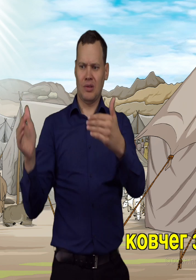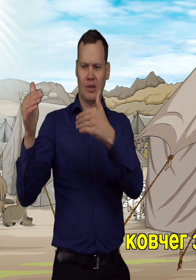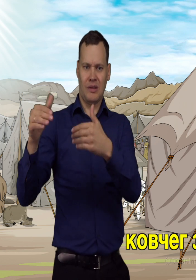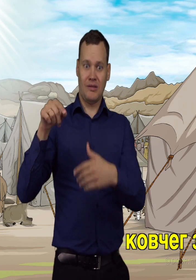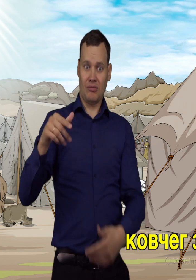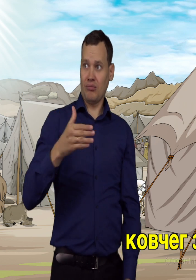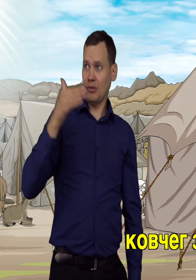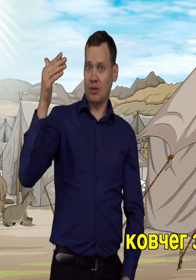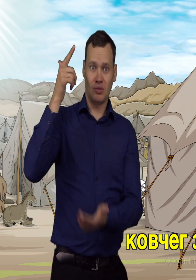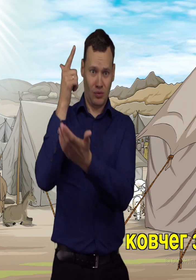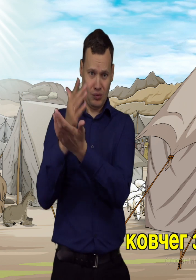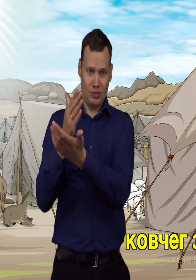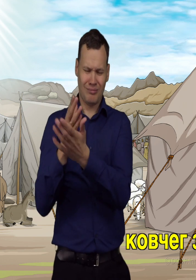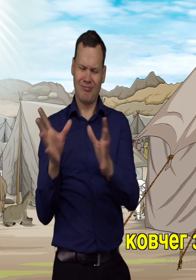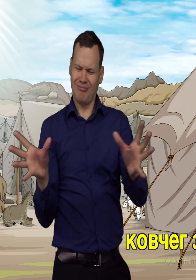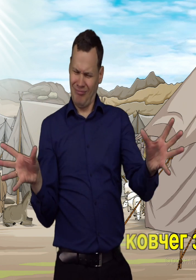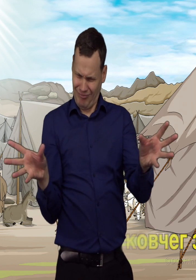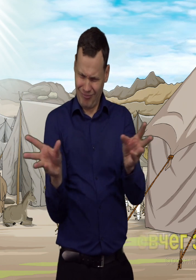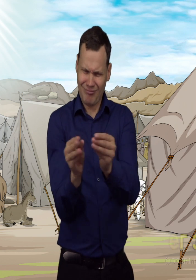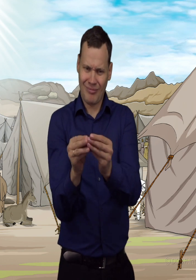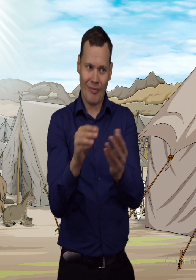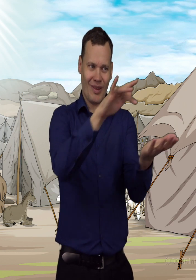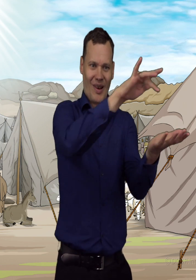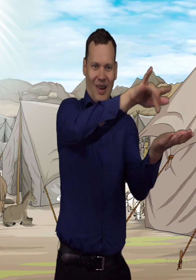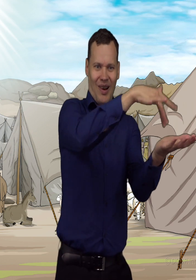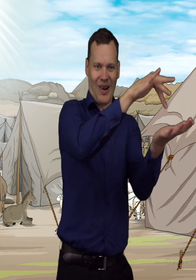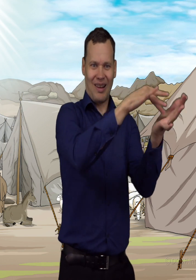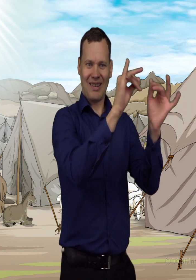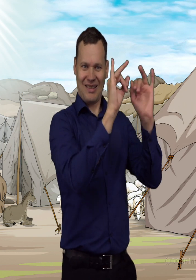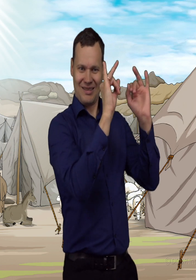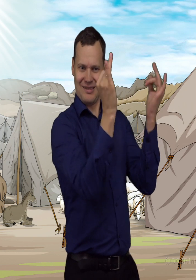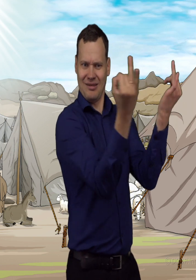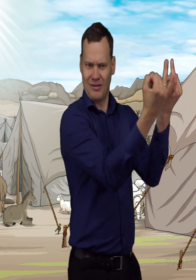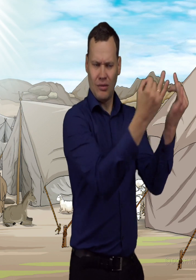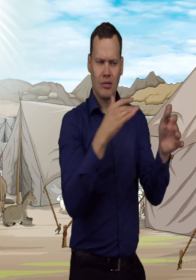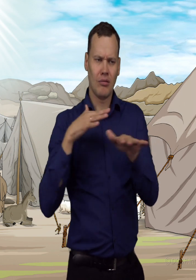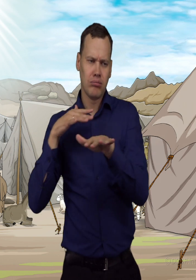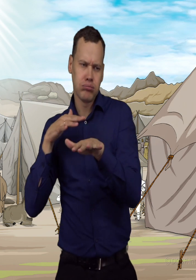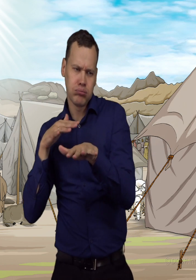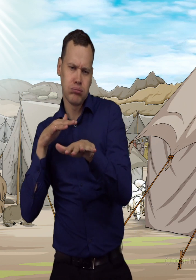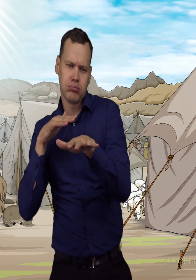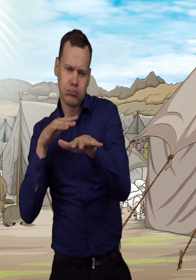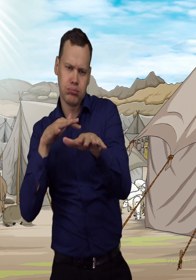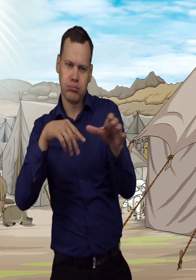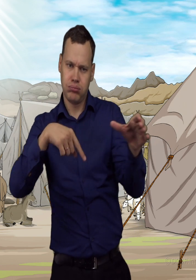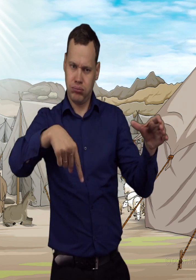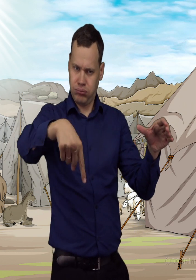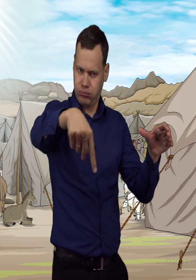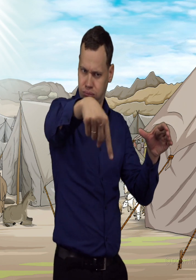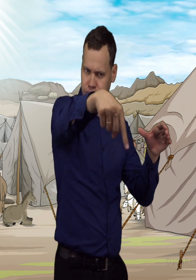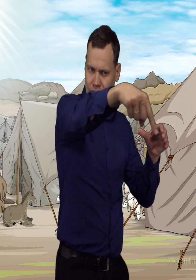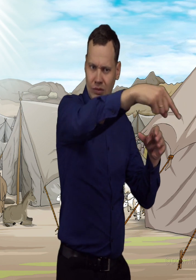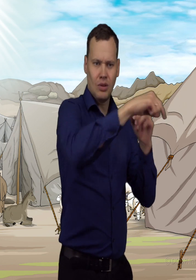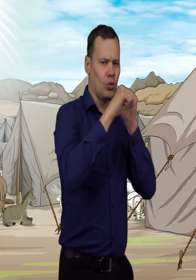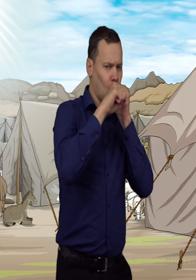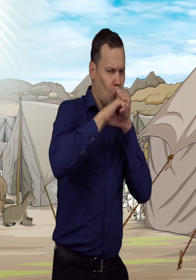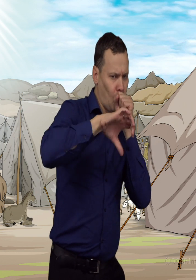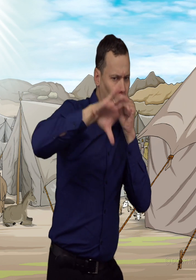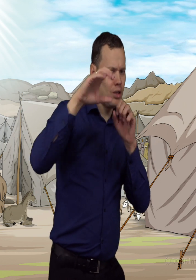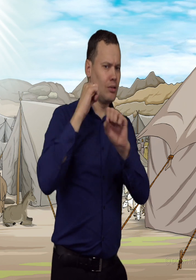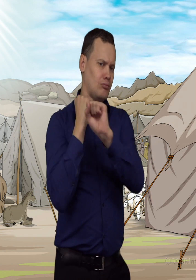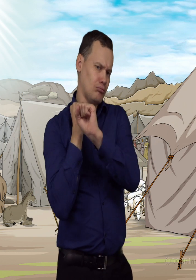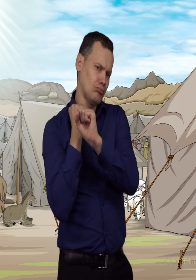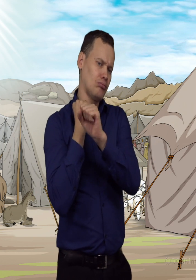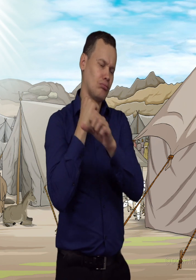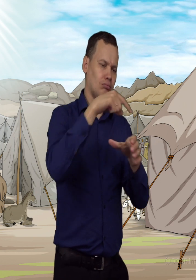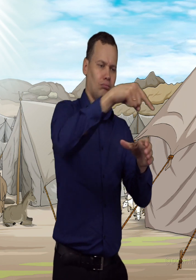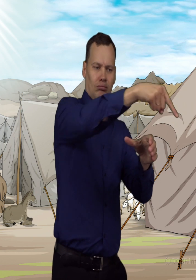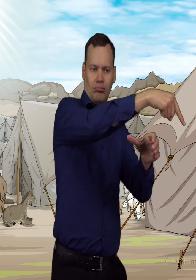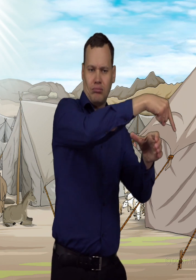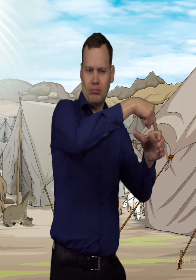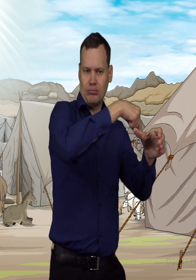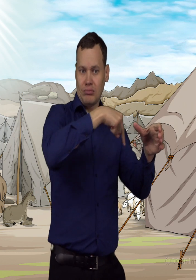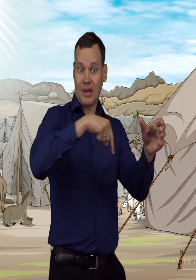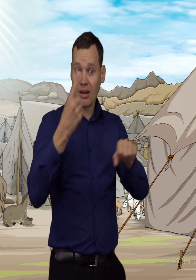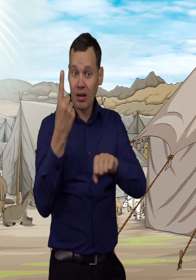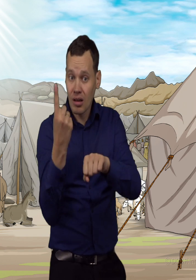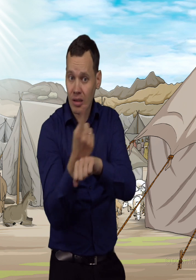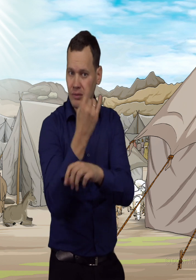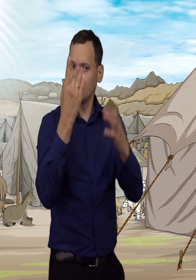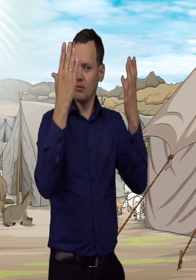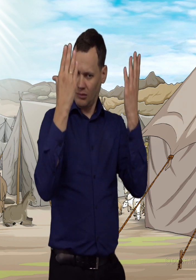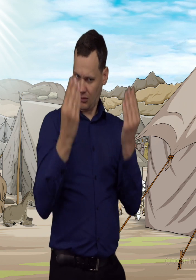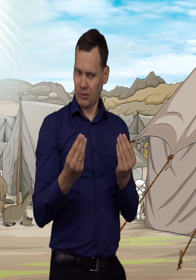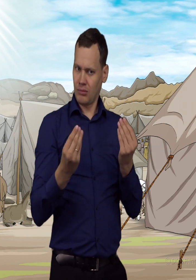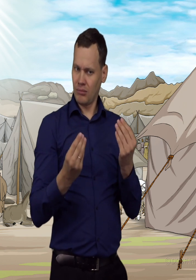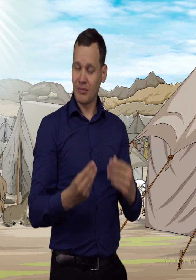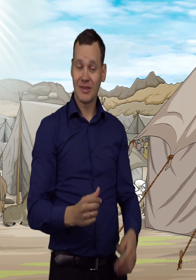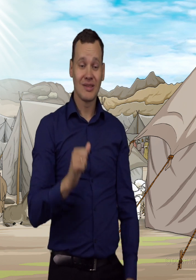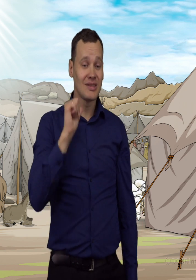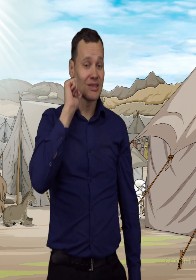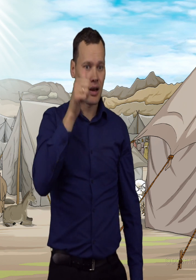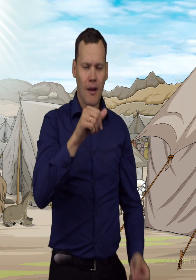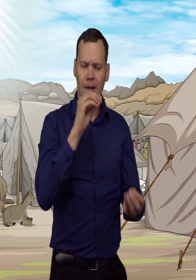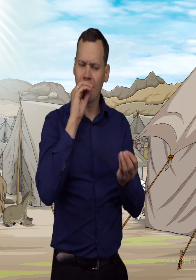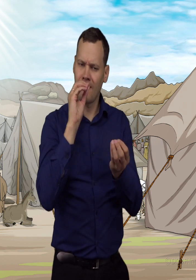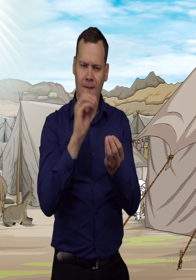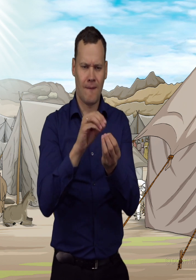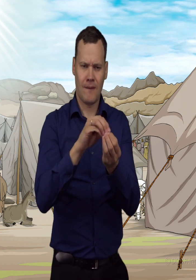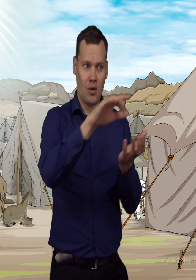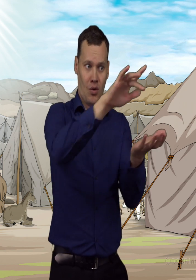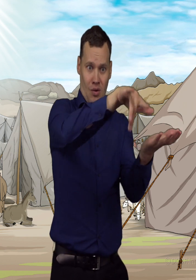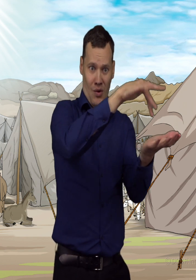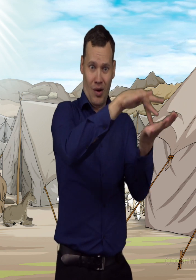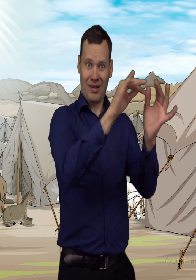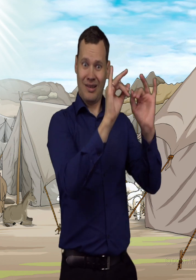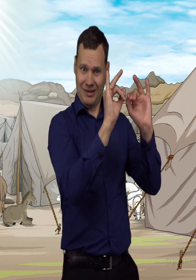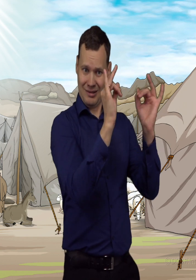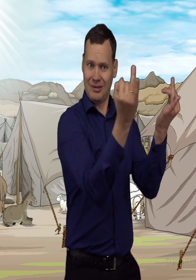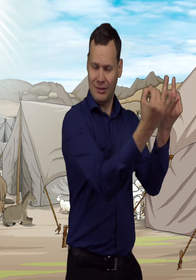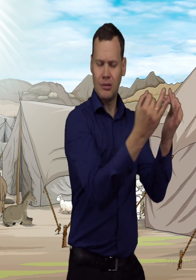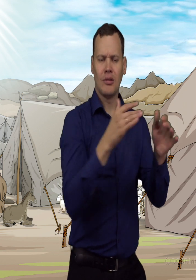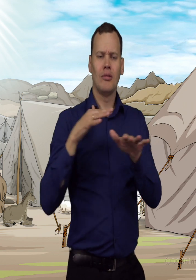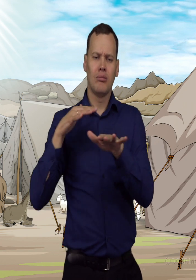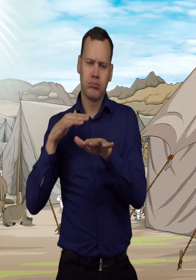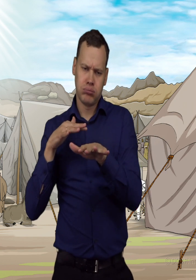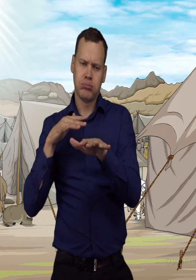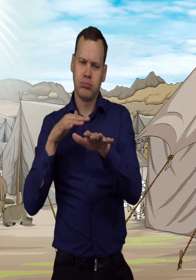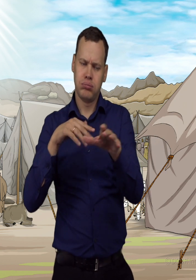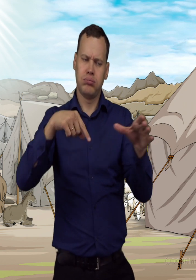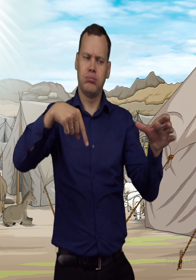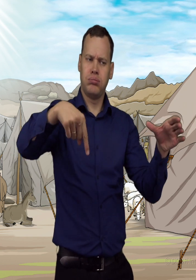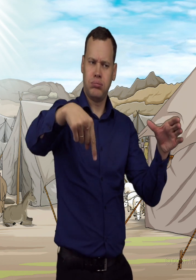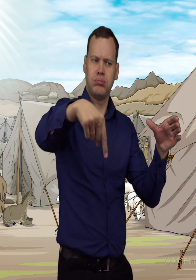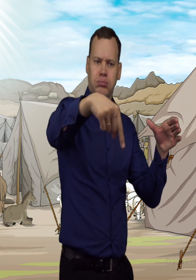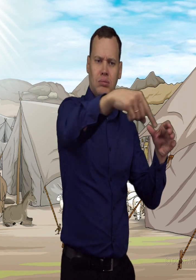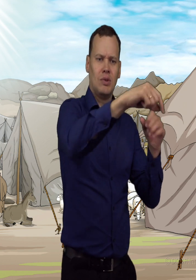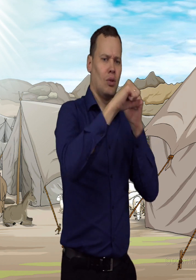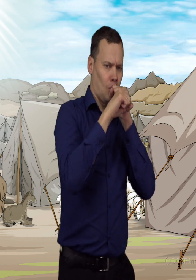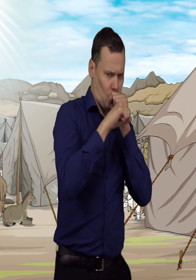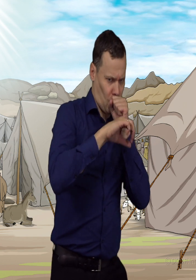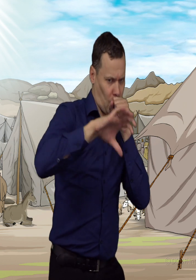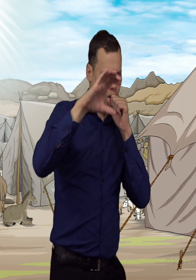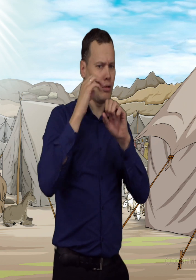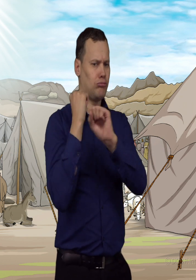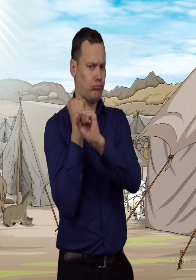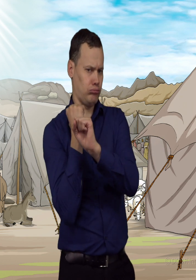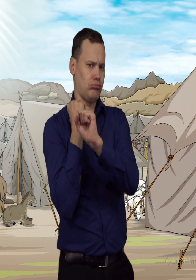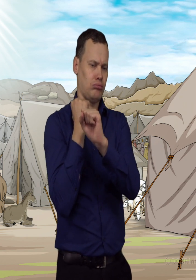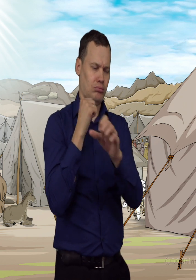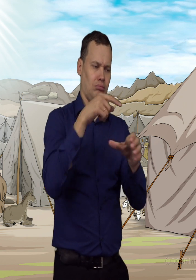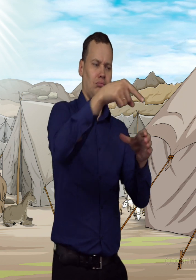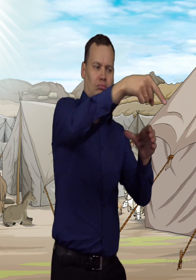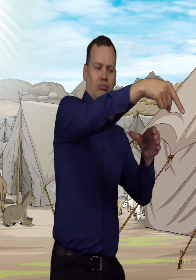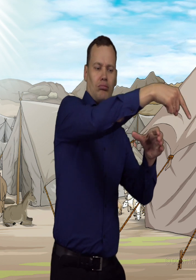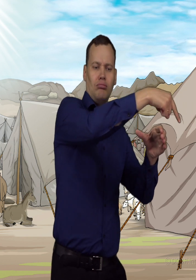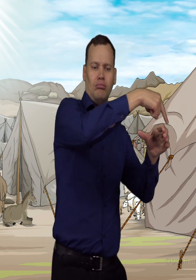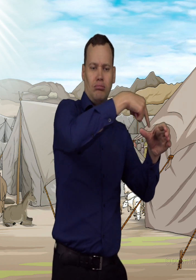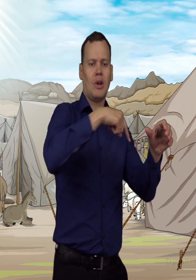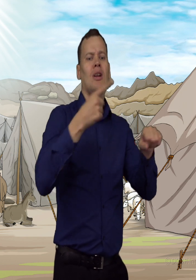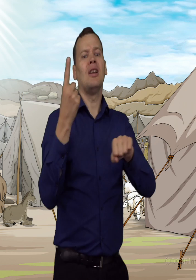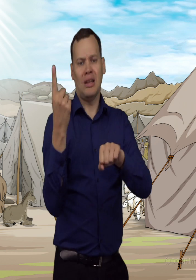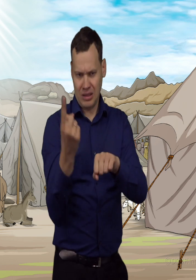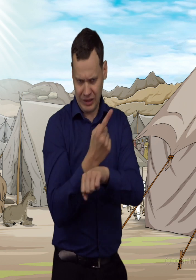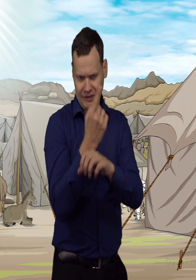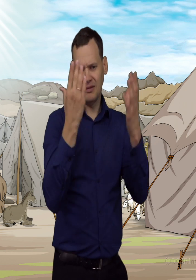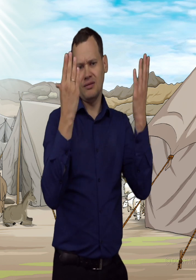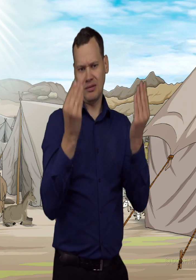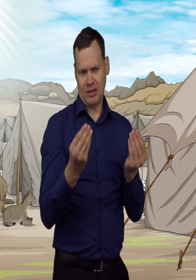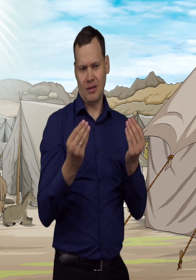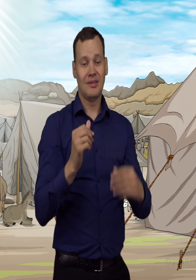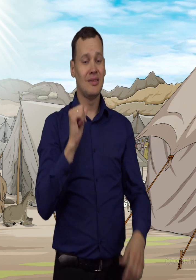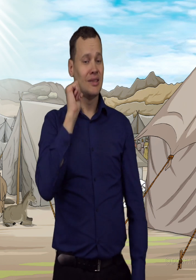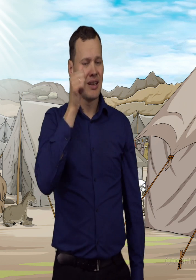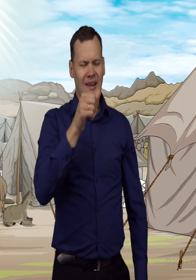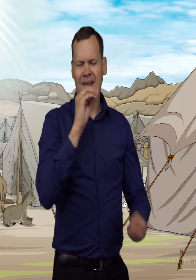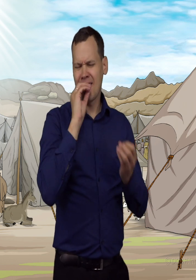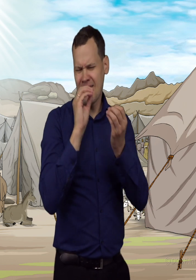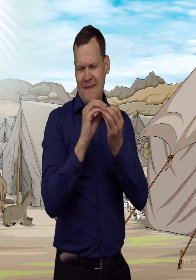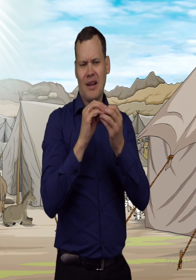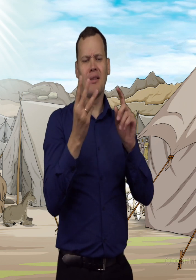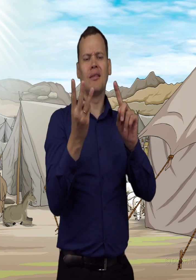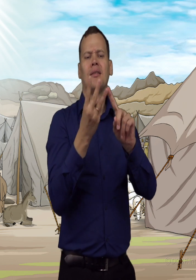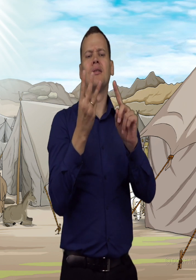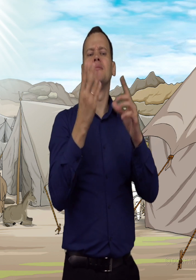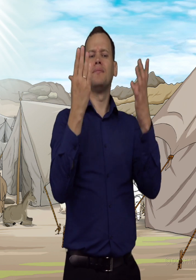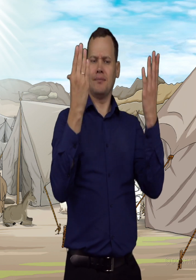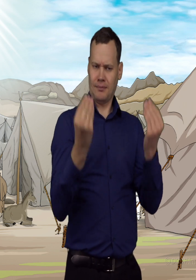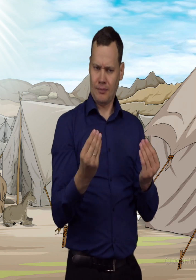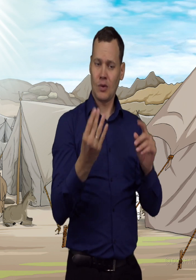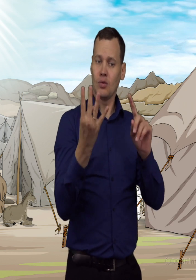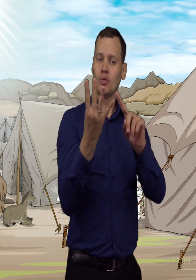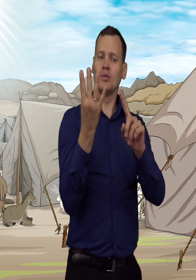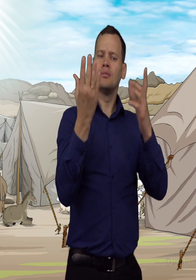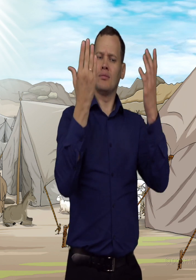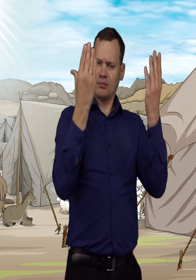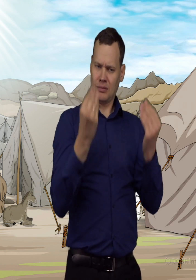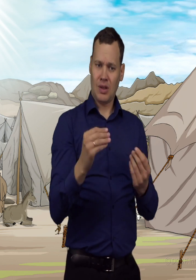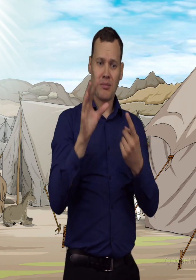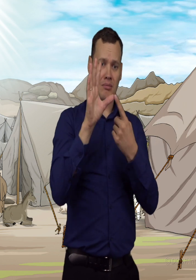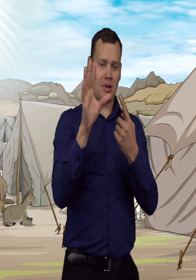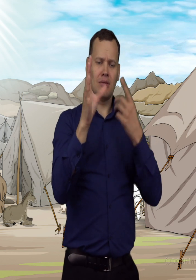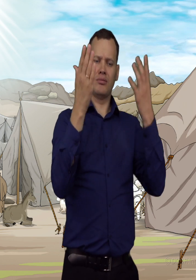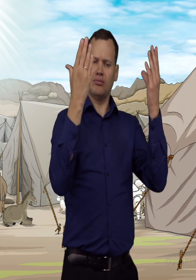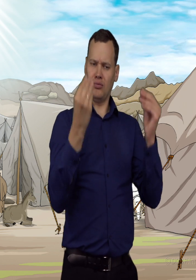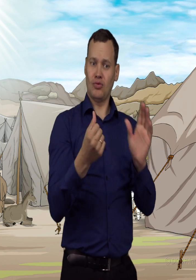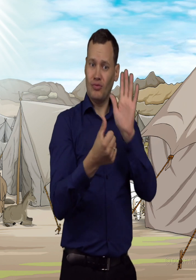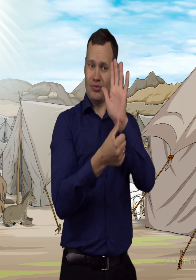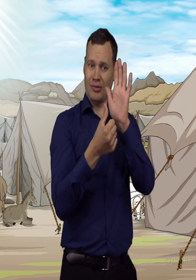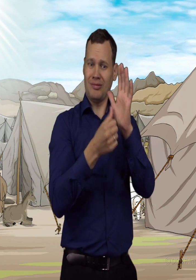Then on the seventh day, march around the city seven times, while the priests blow the horns.